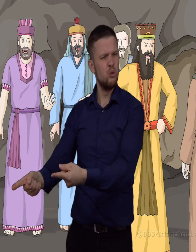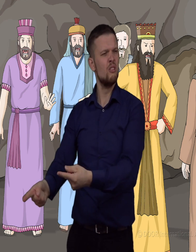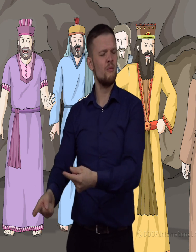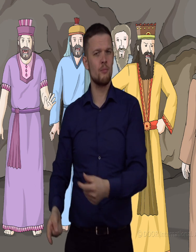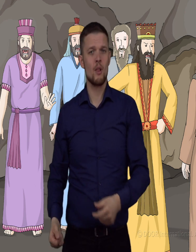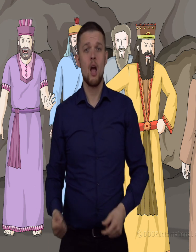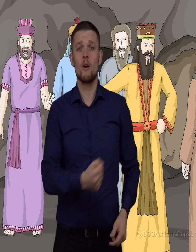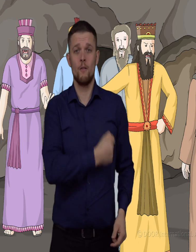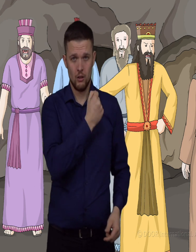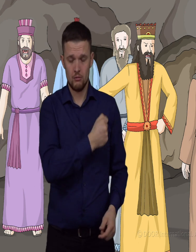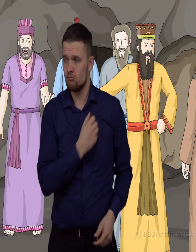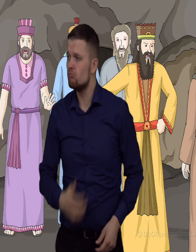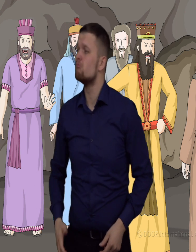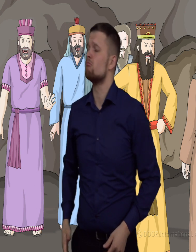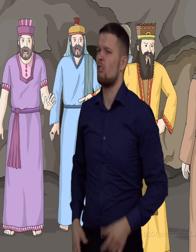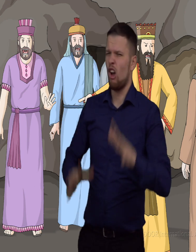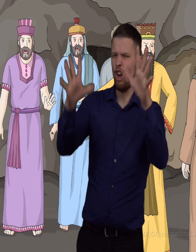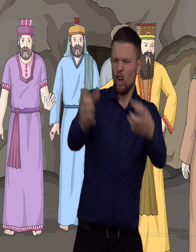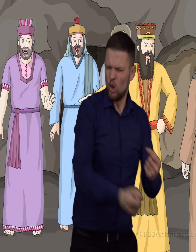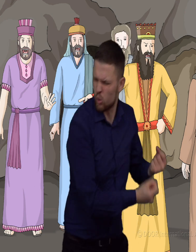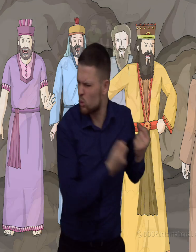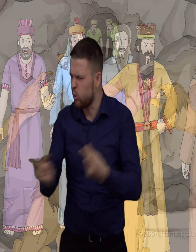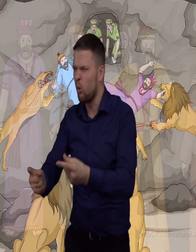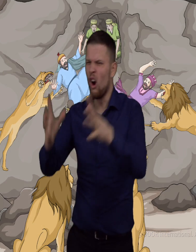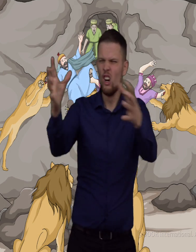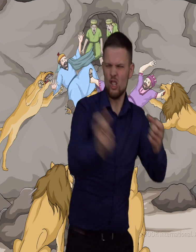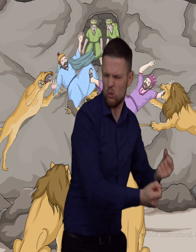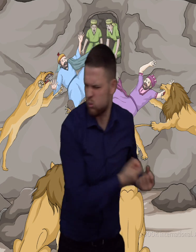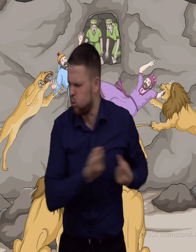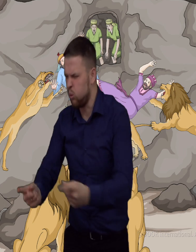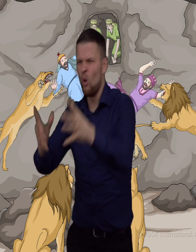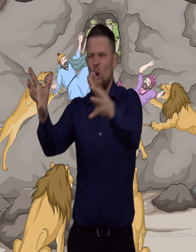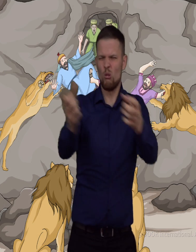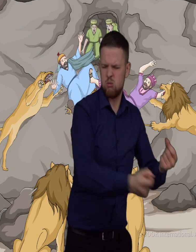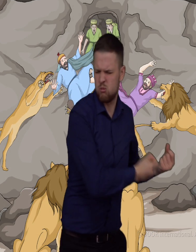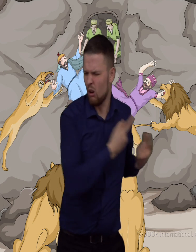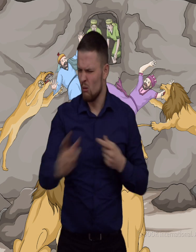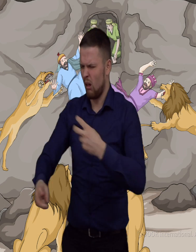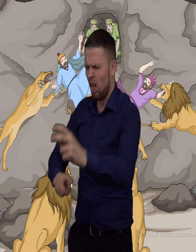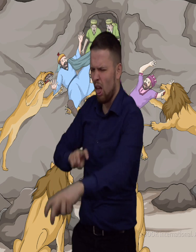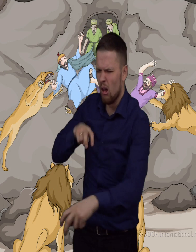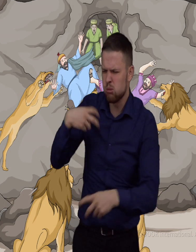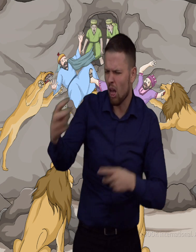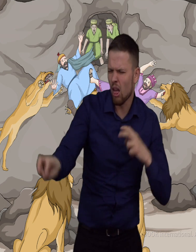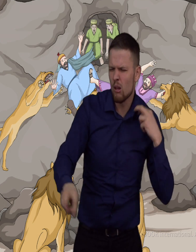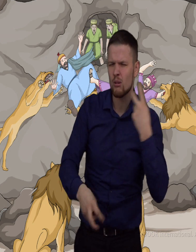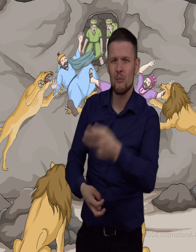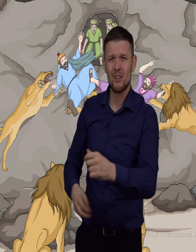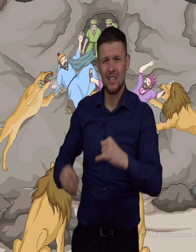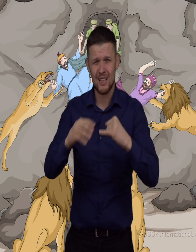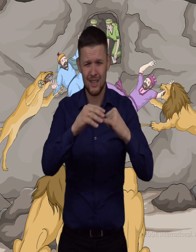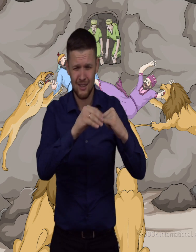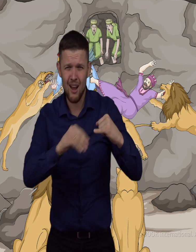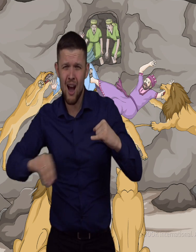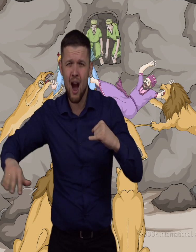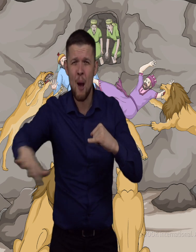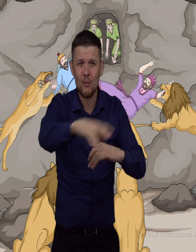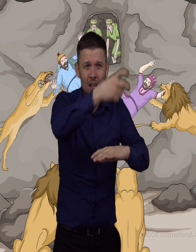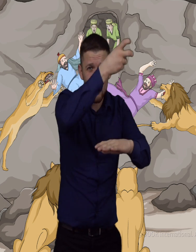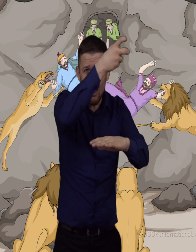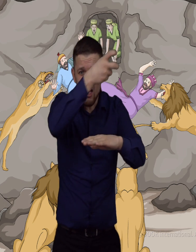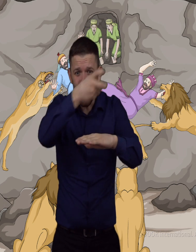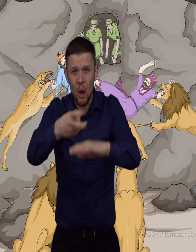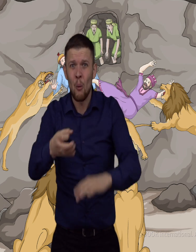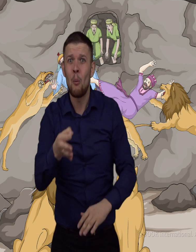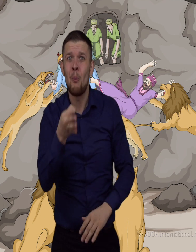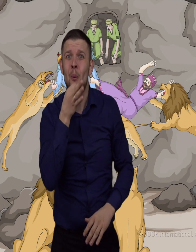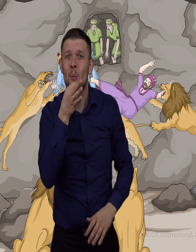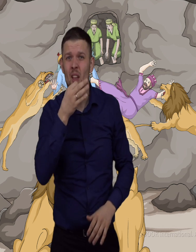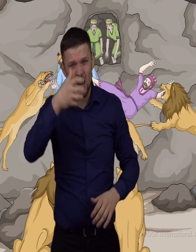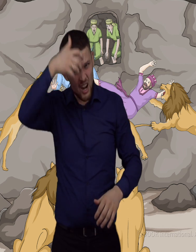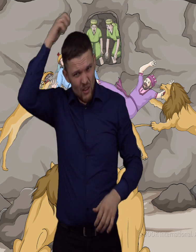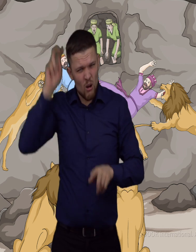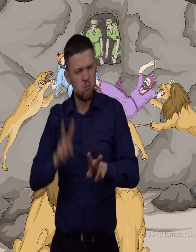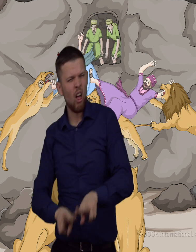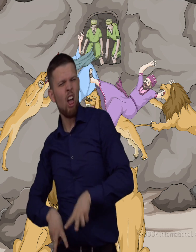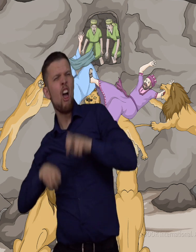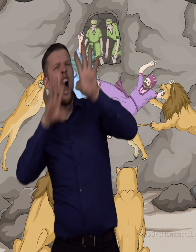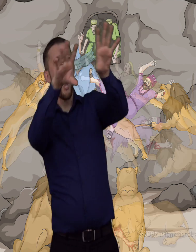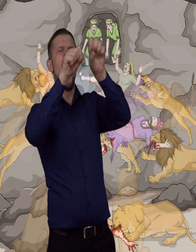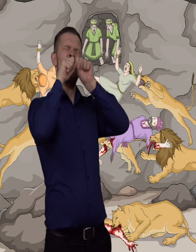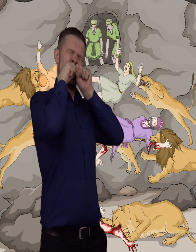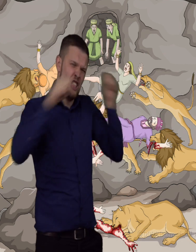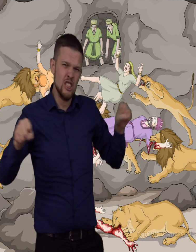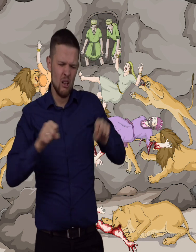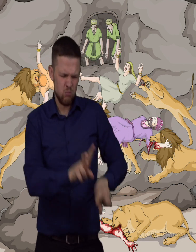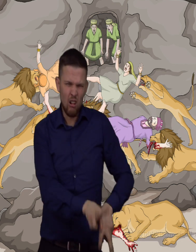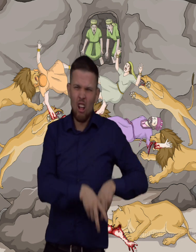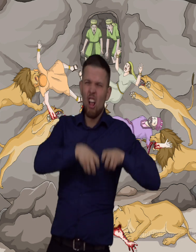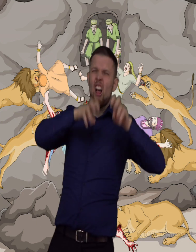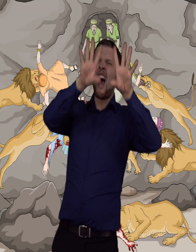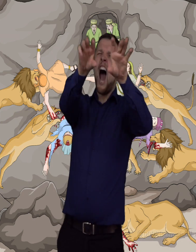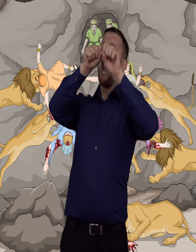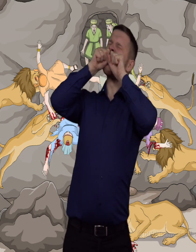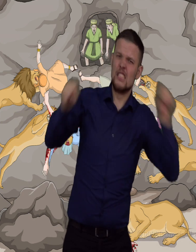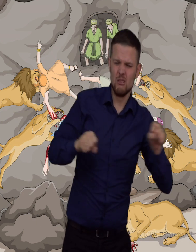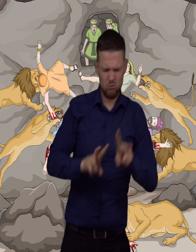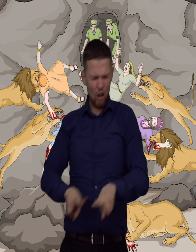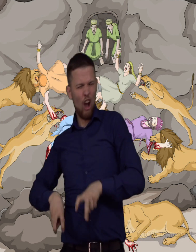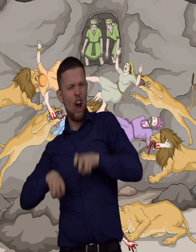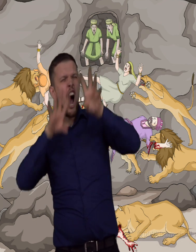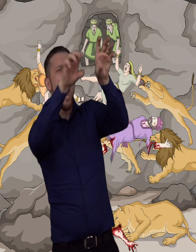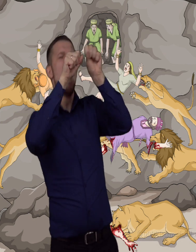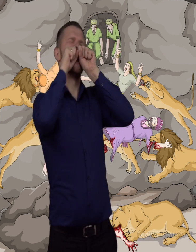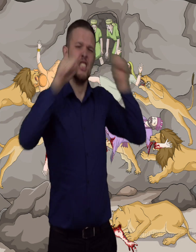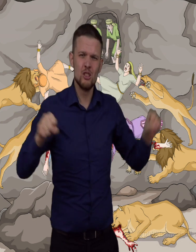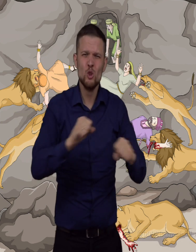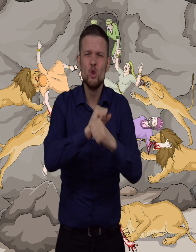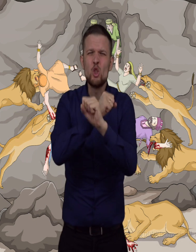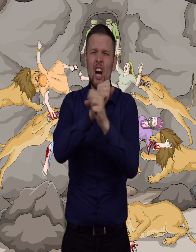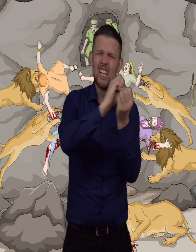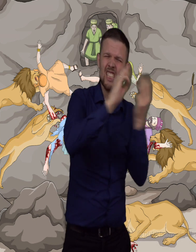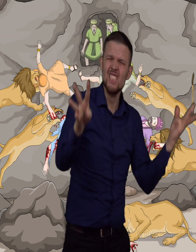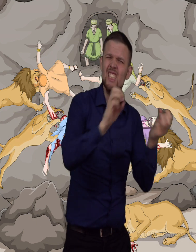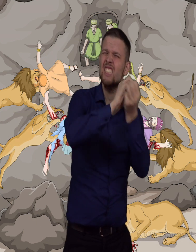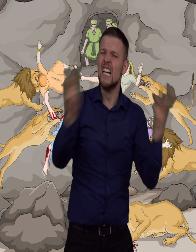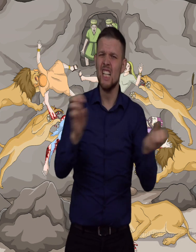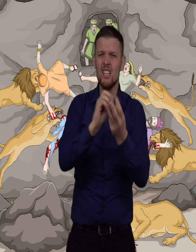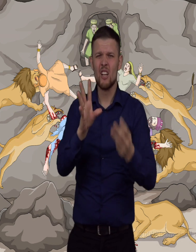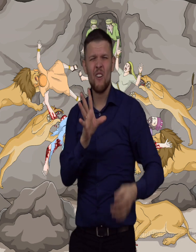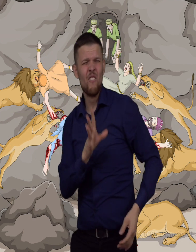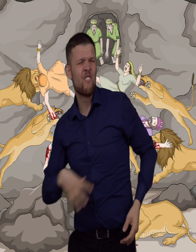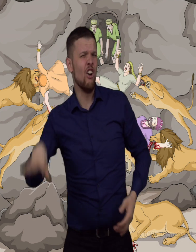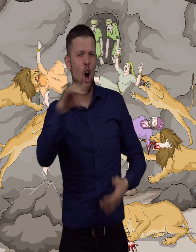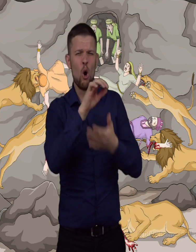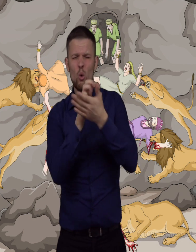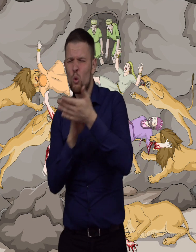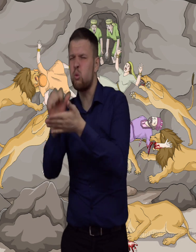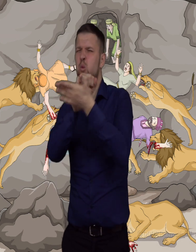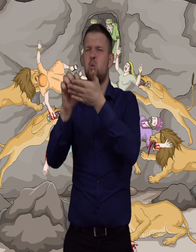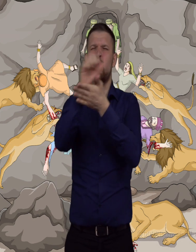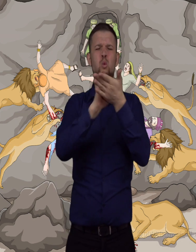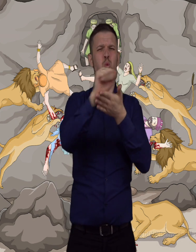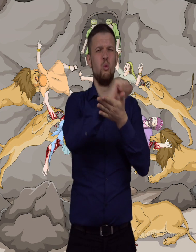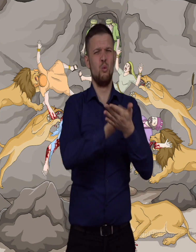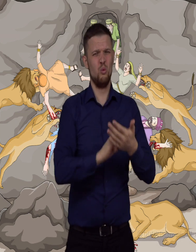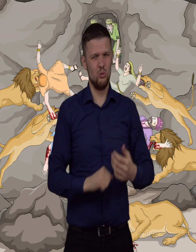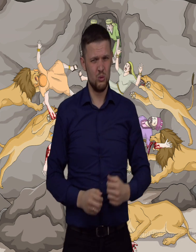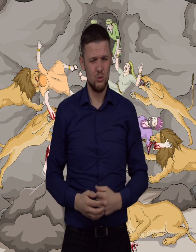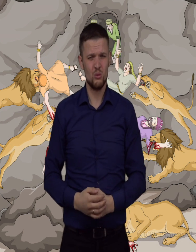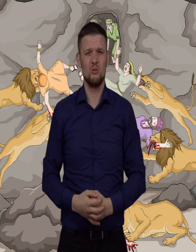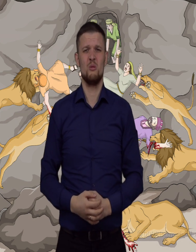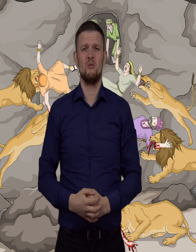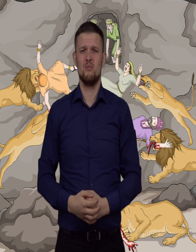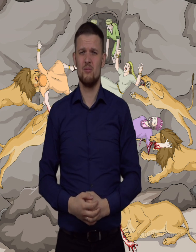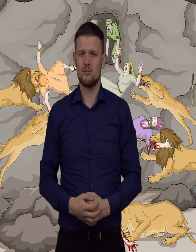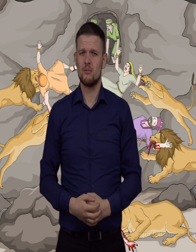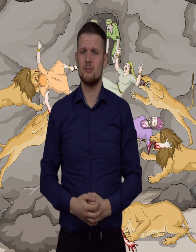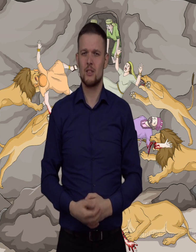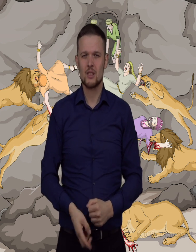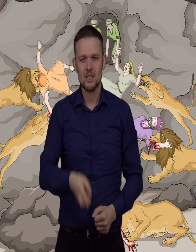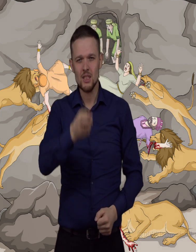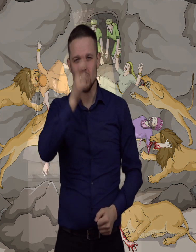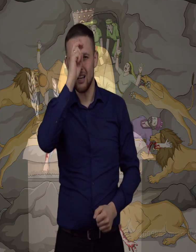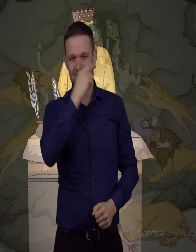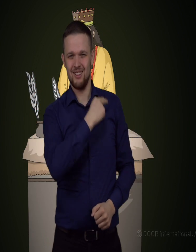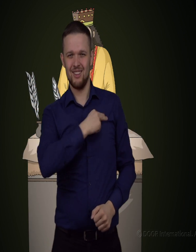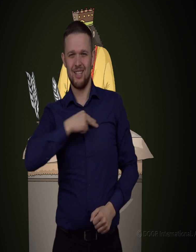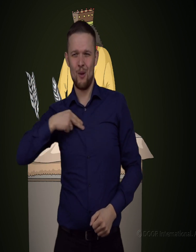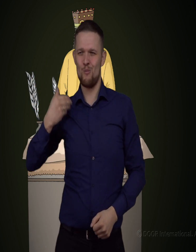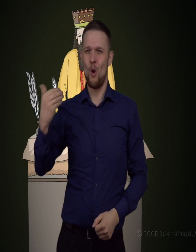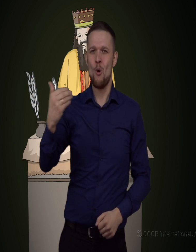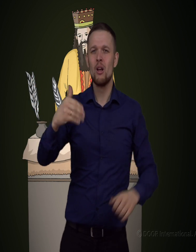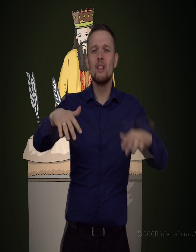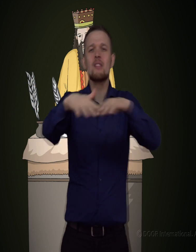And before they had reached the bottom of the den, the lions overpowered them and crushed all their bones.